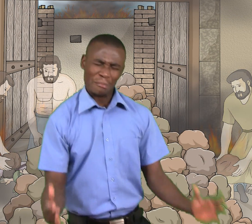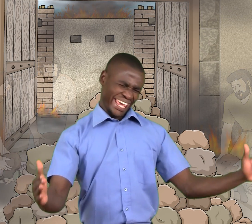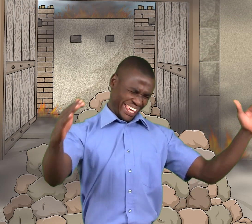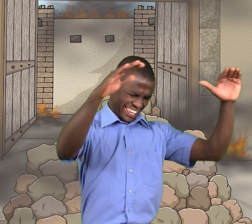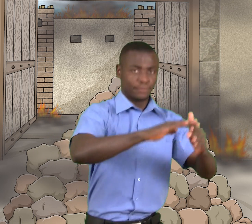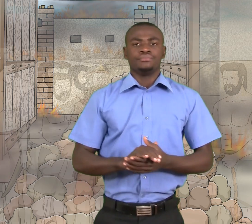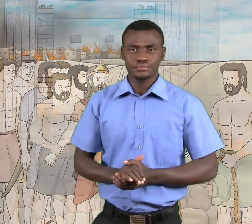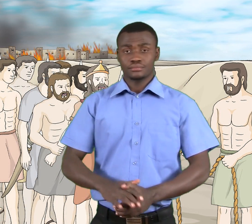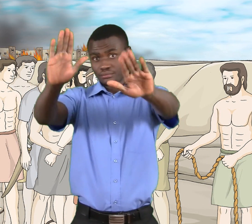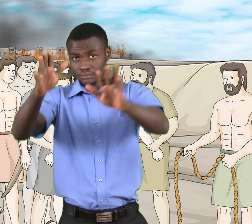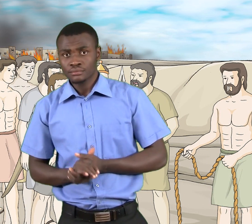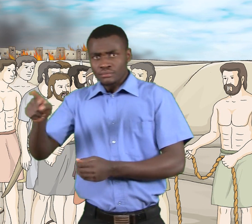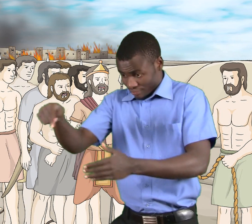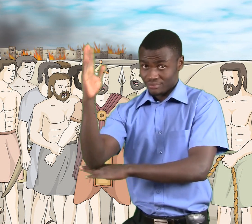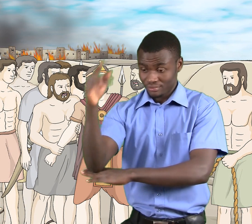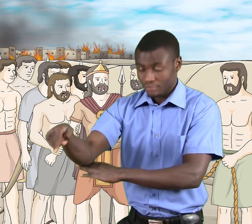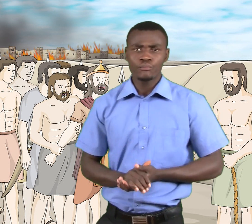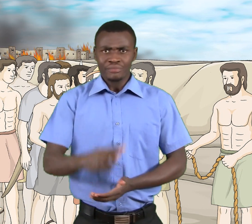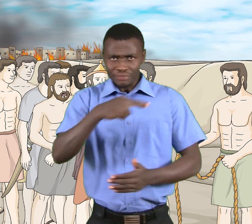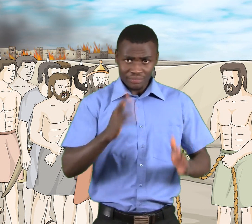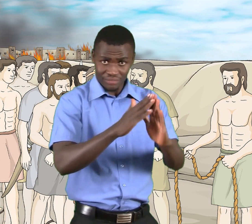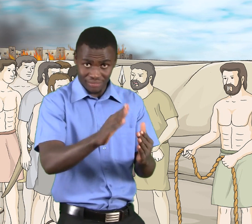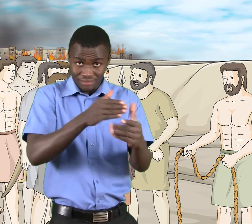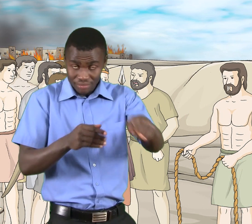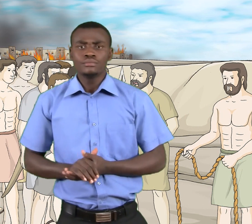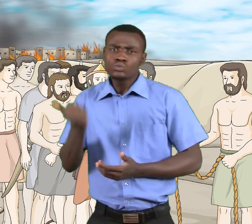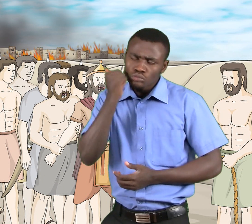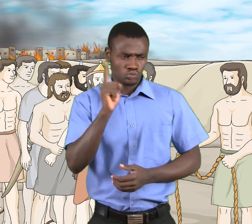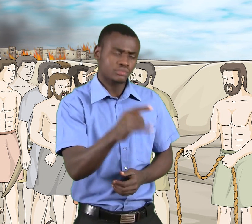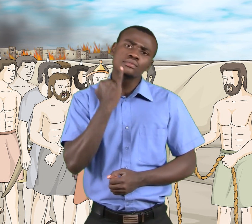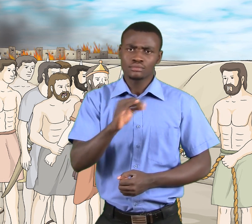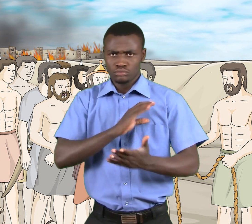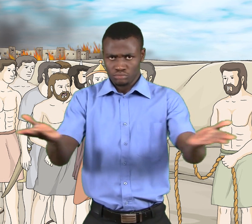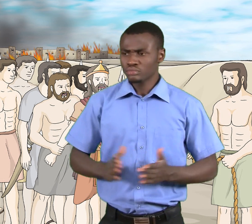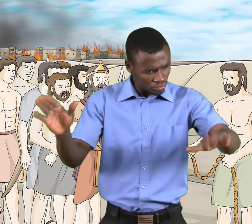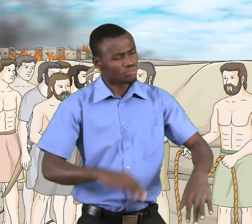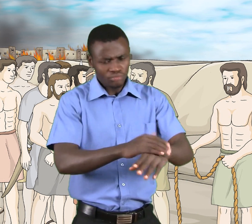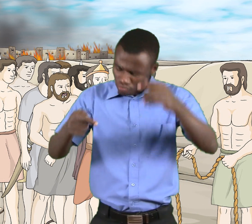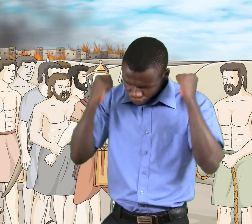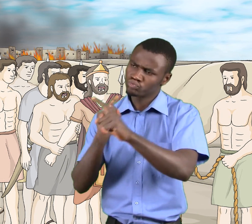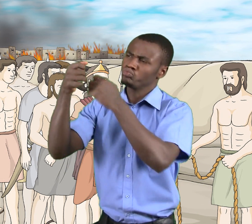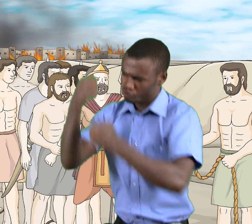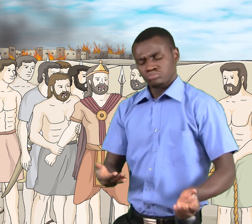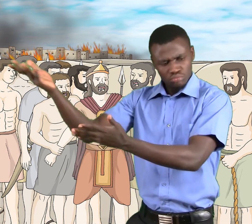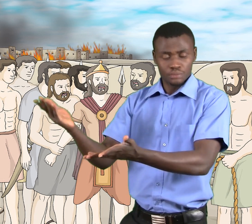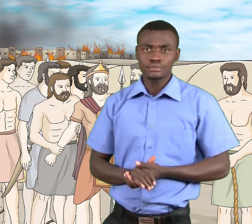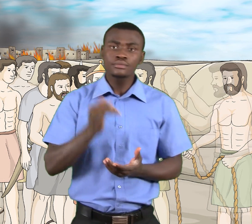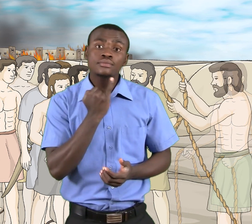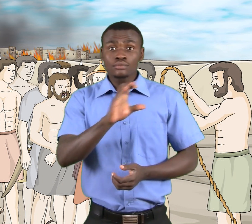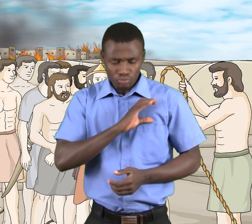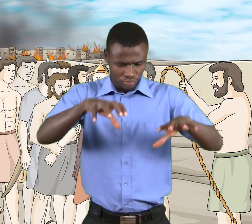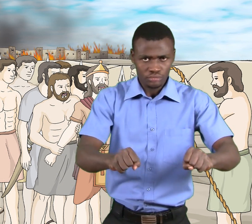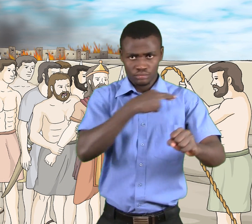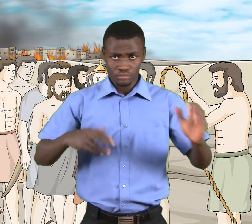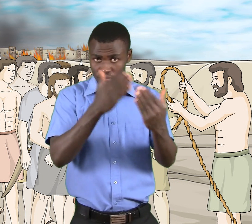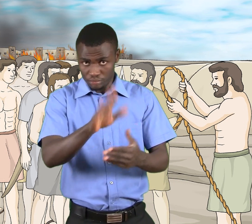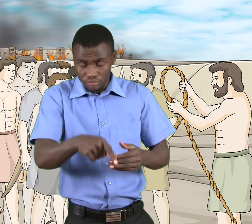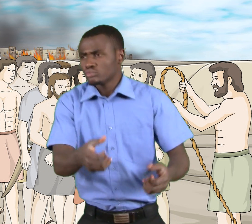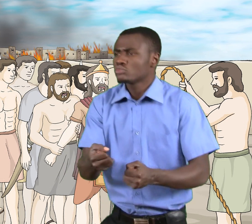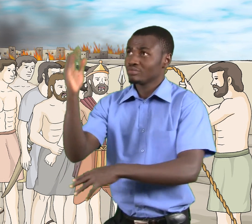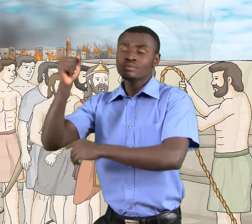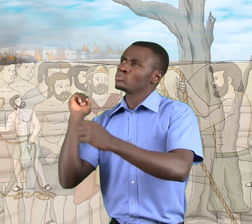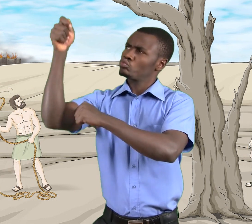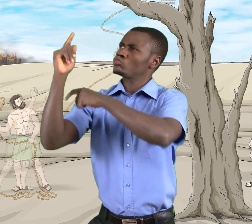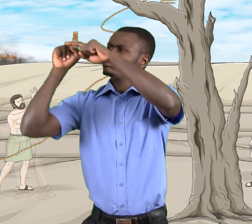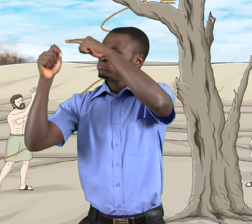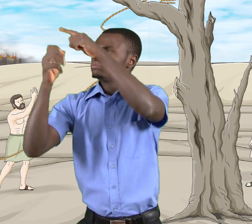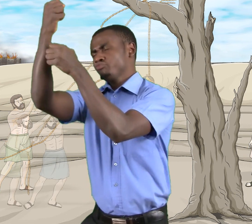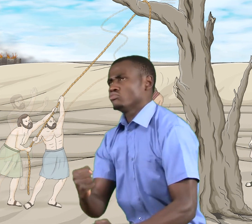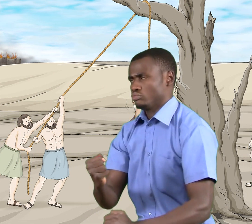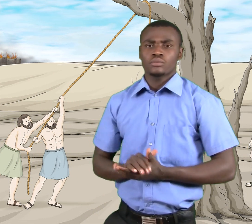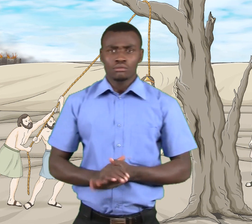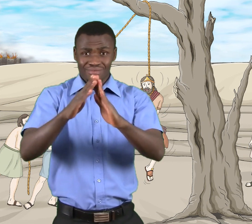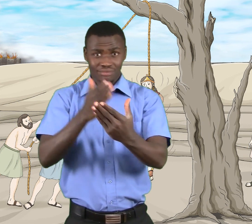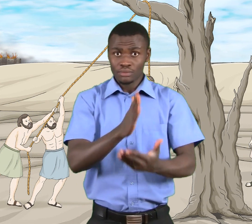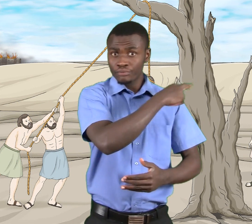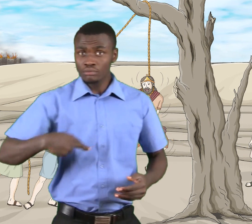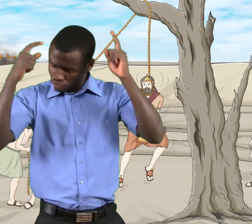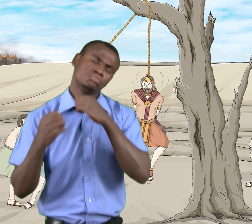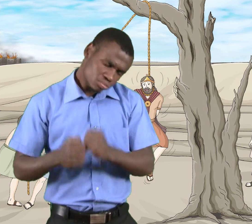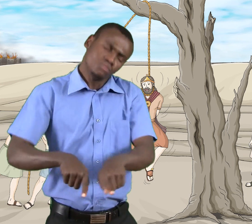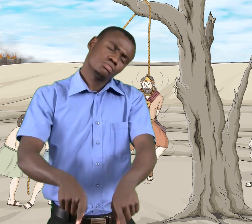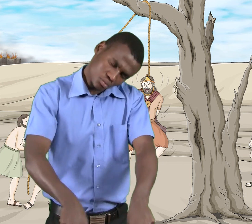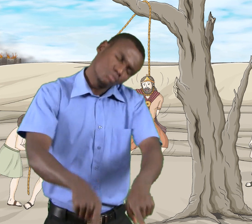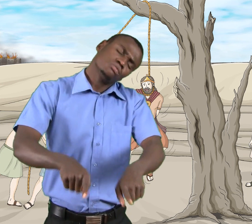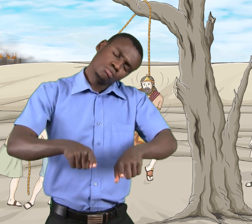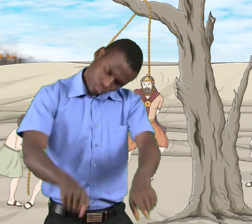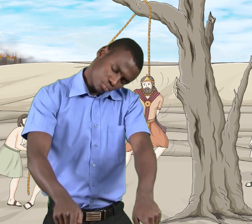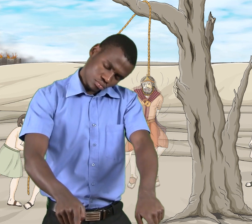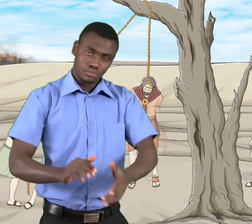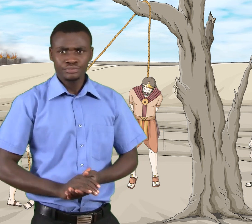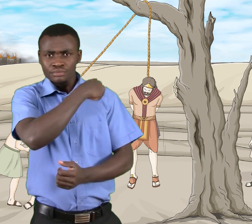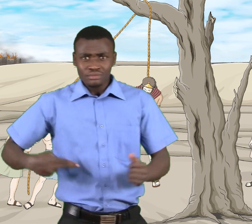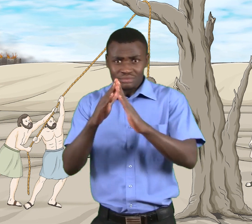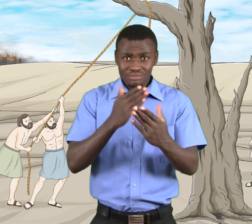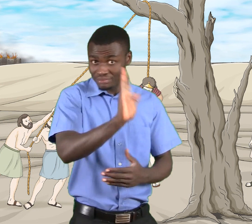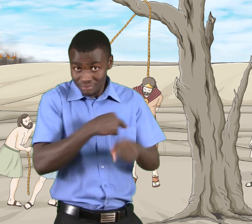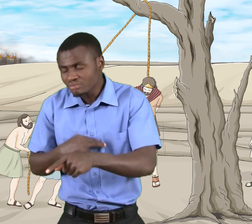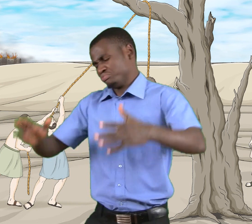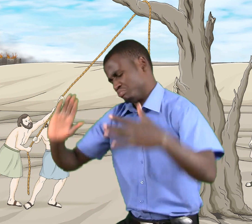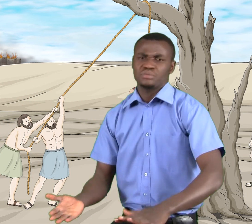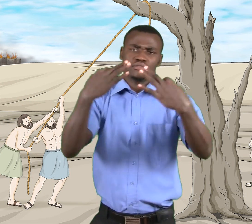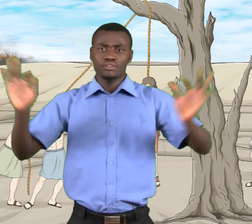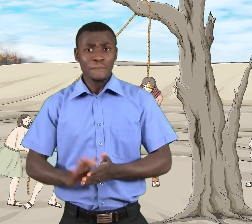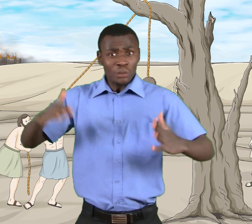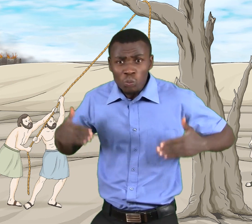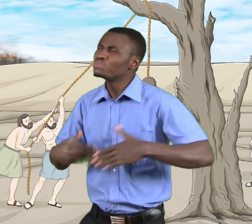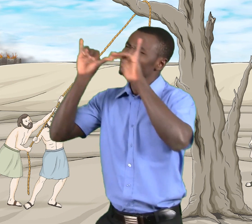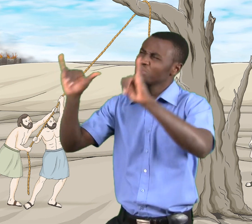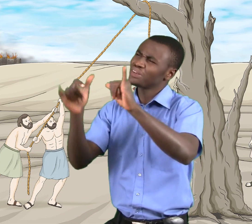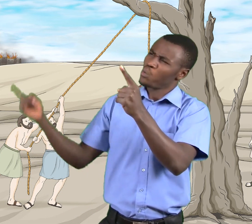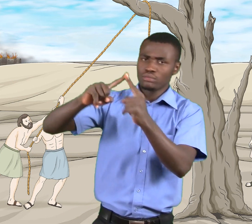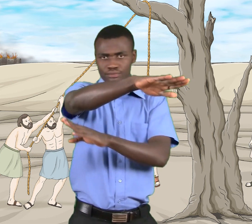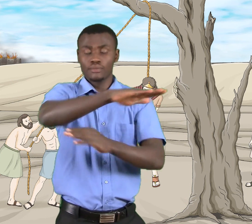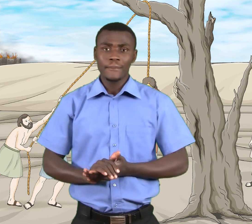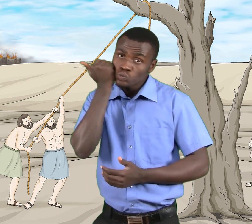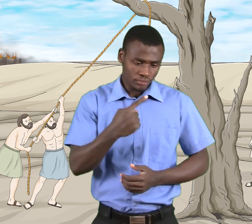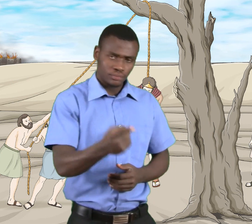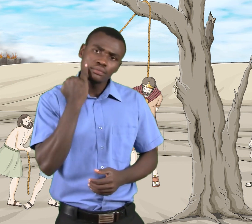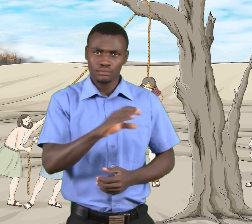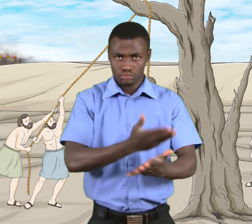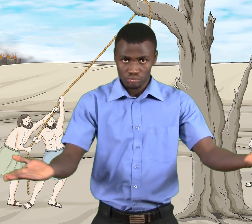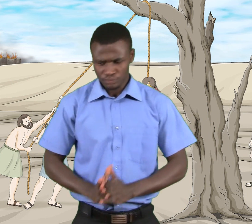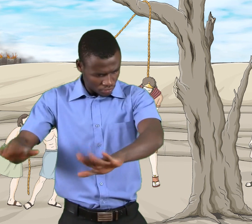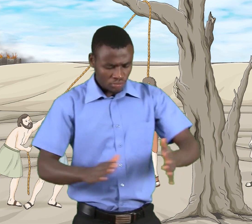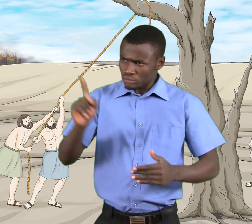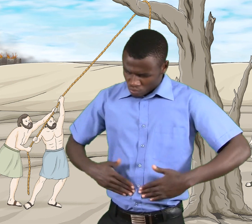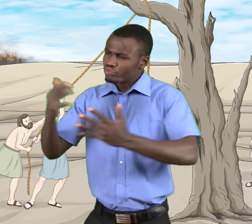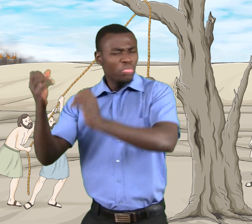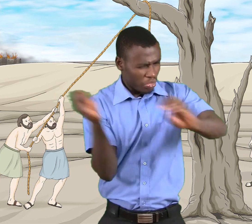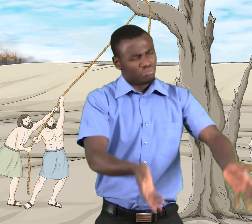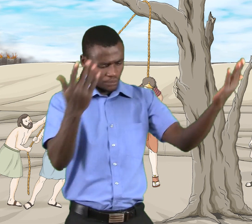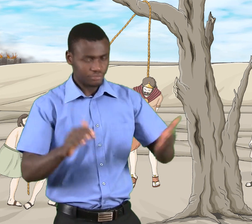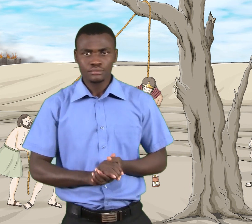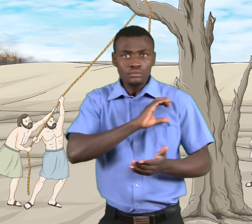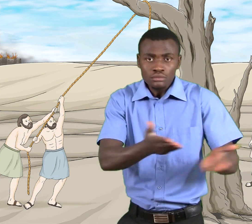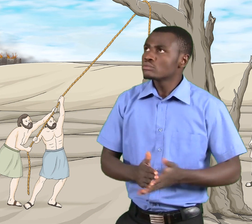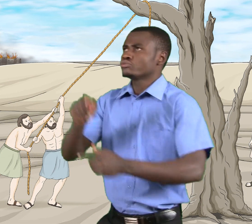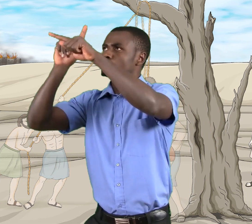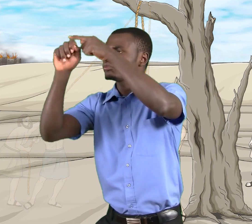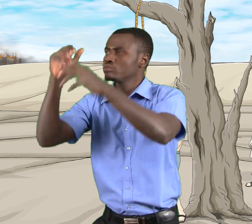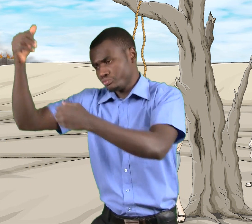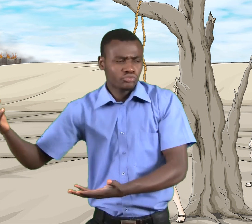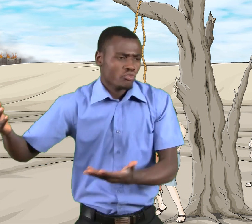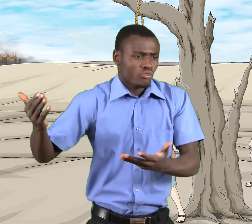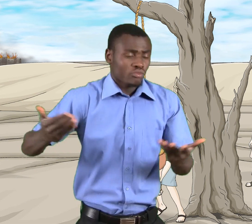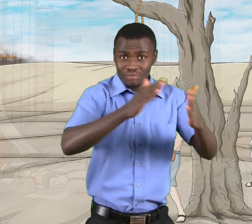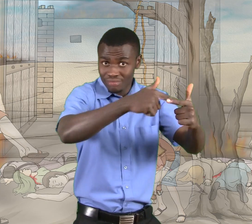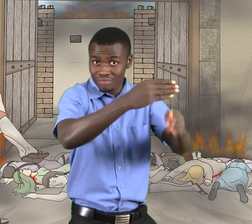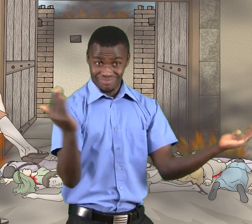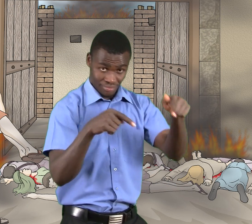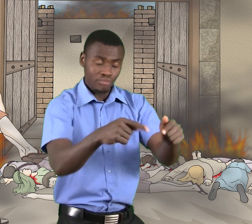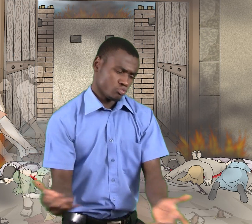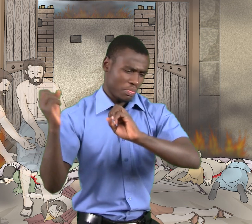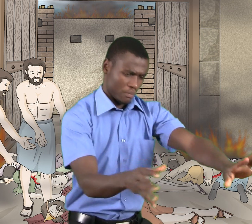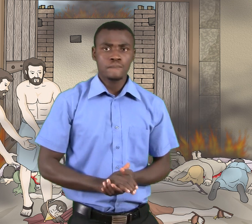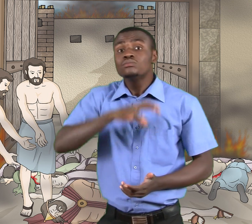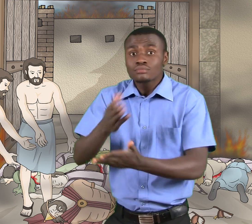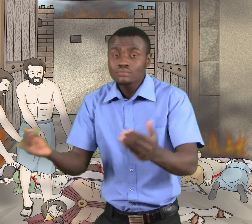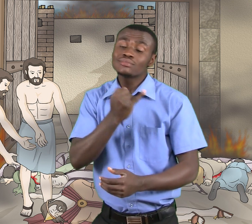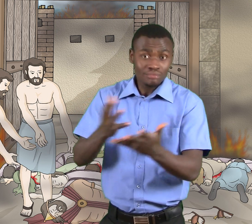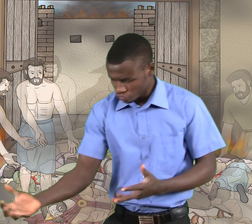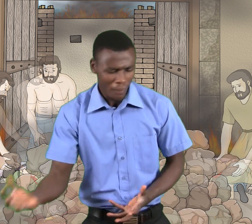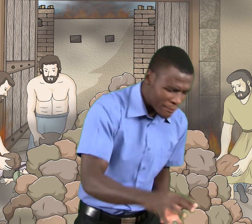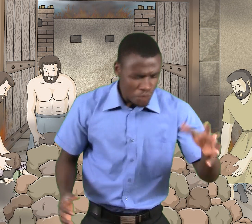He hung the king of Ai on a tree until evening, and at sunset Joshua commanded that they take down the body from the tree and throw it down at the entrance of the city gate.